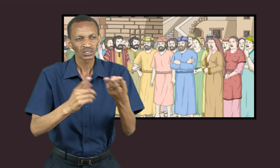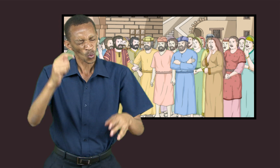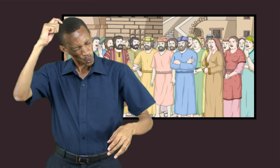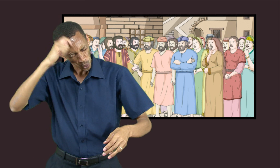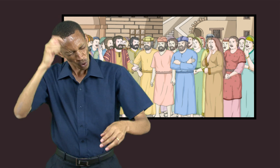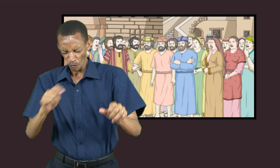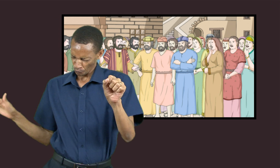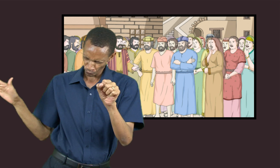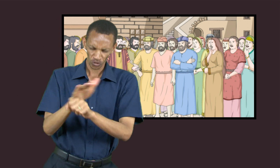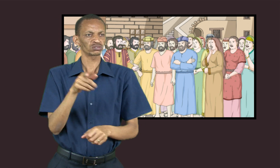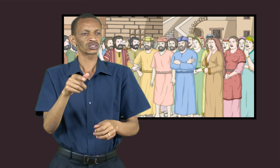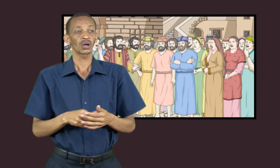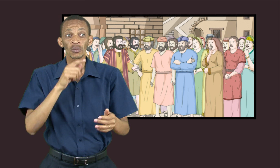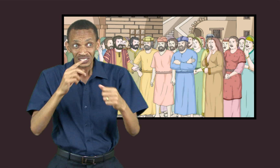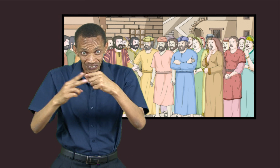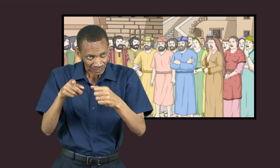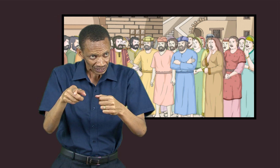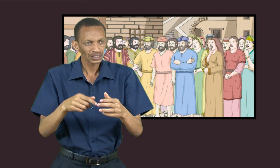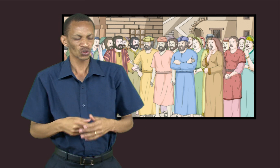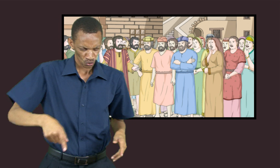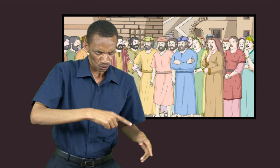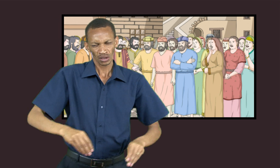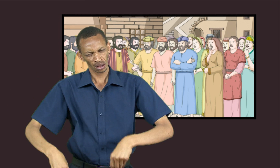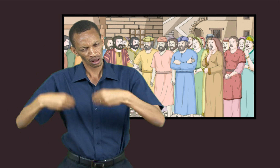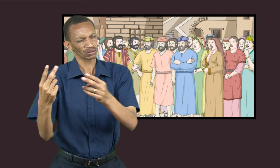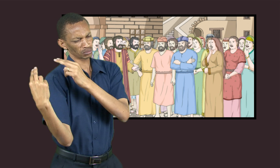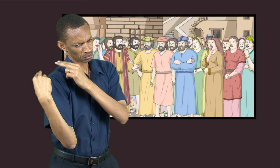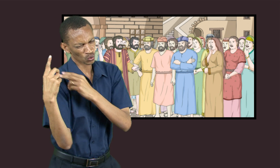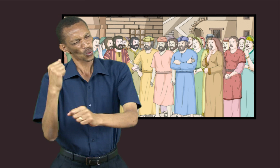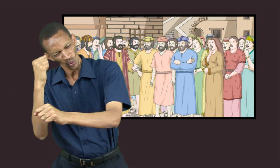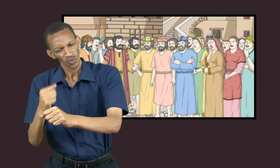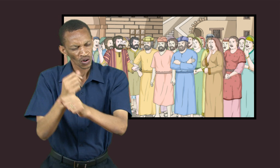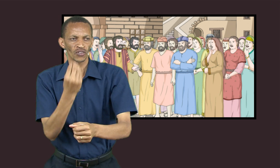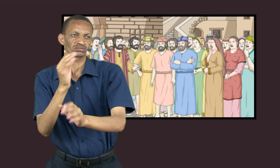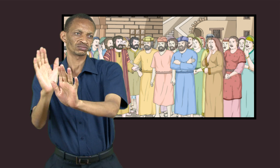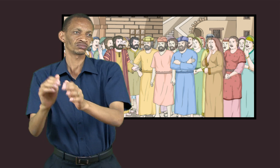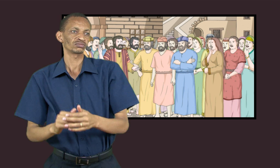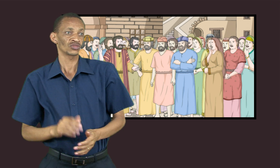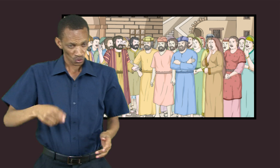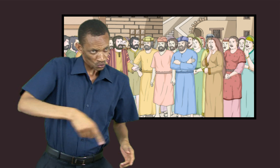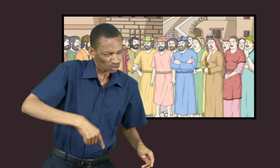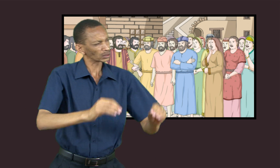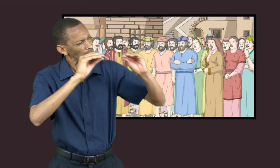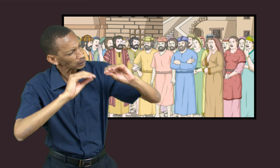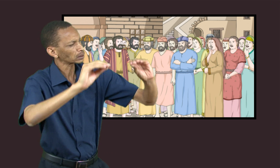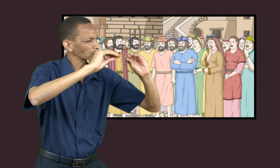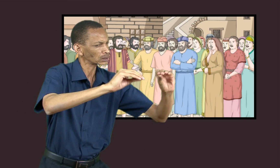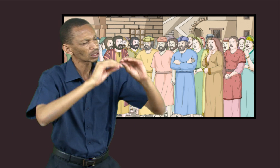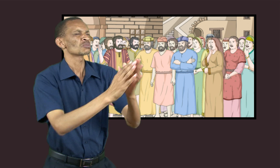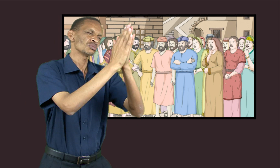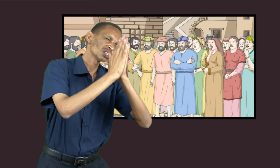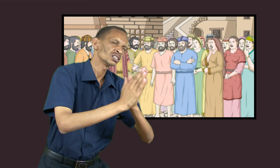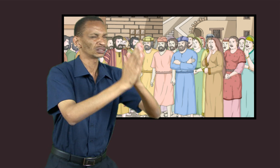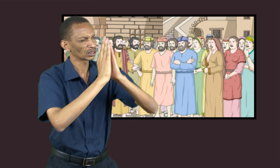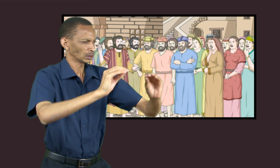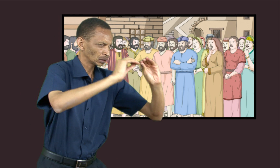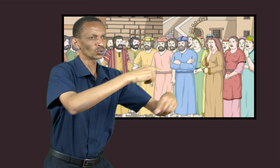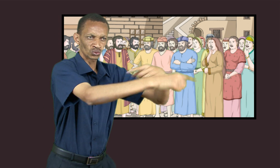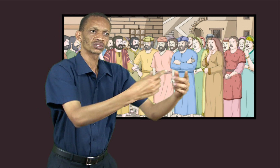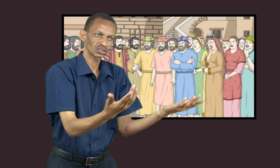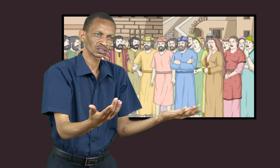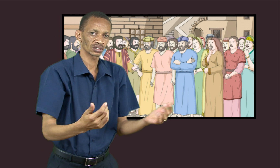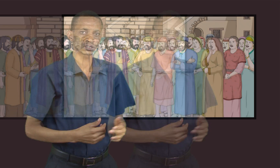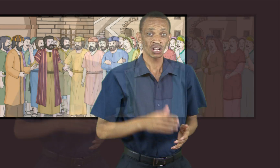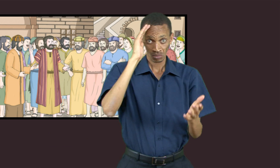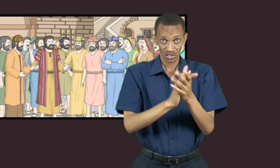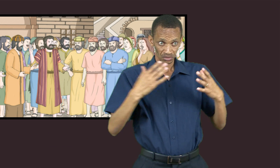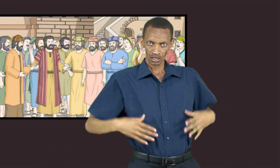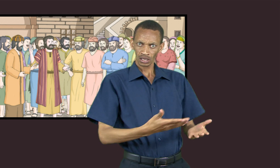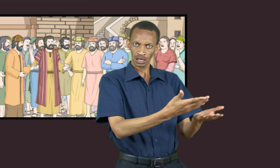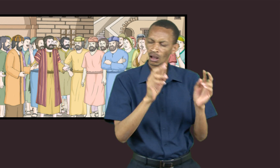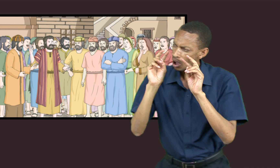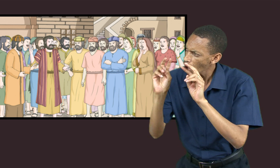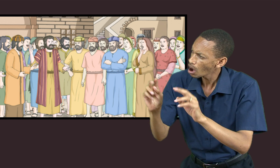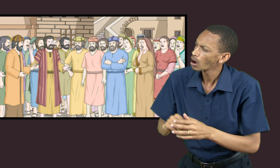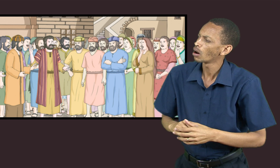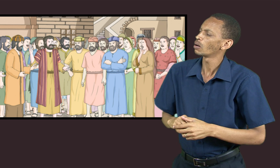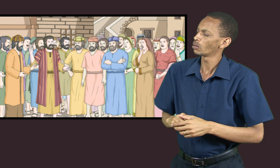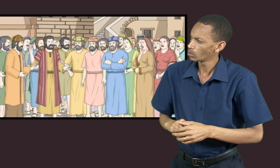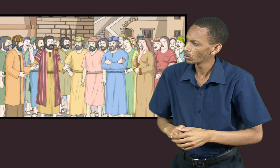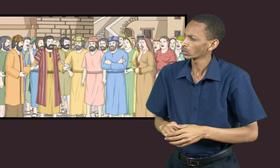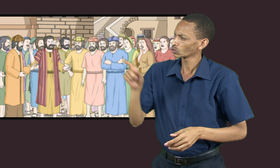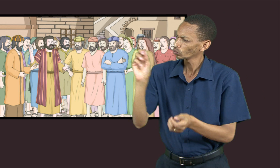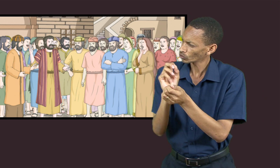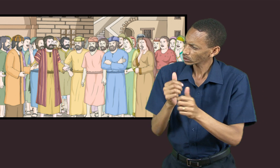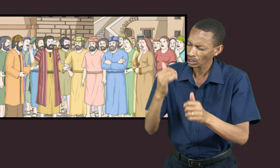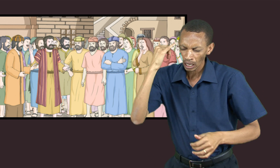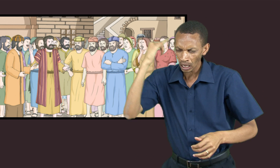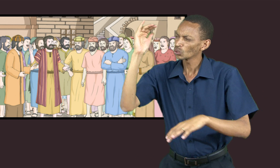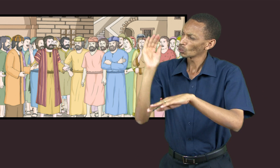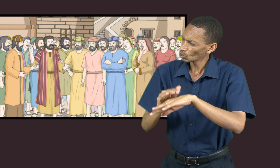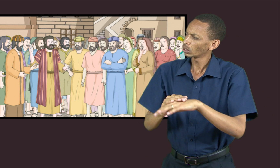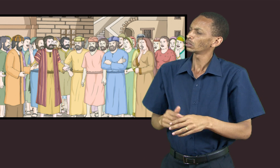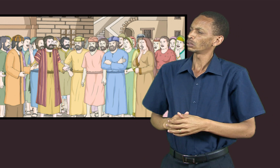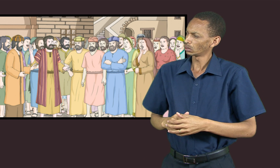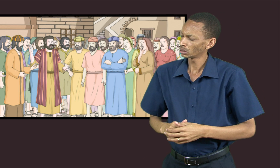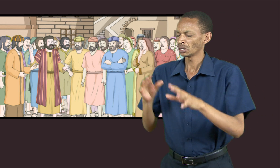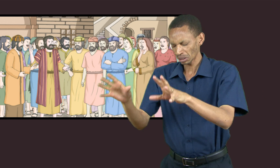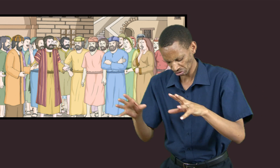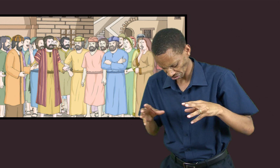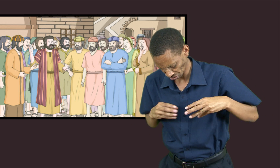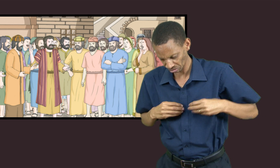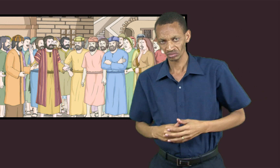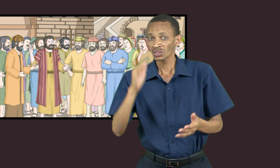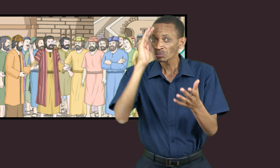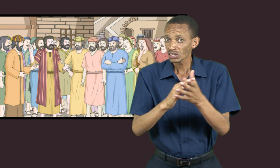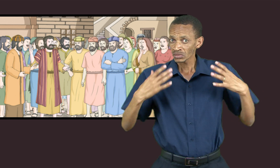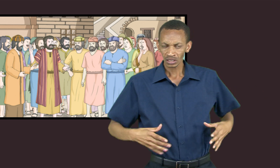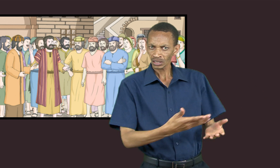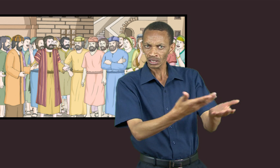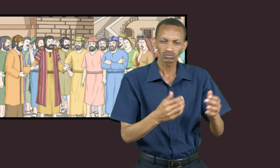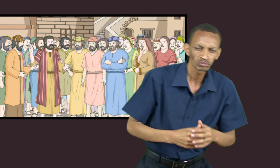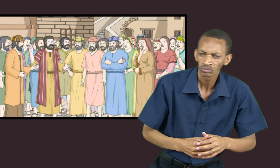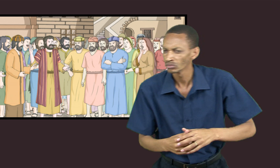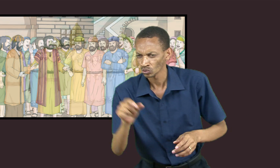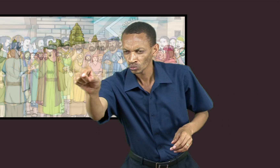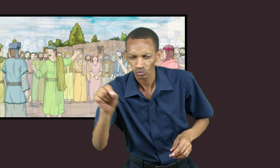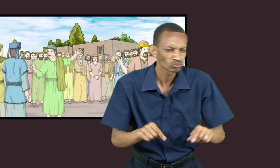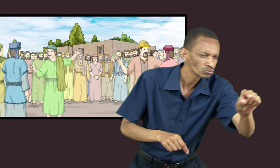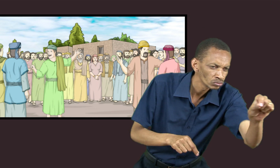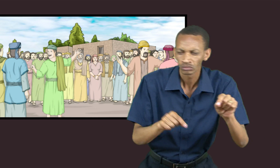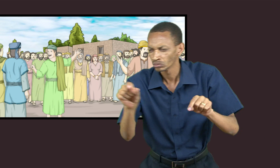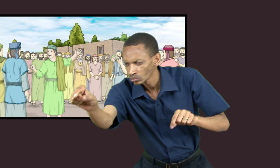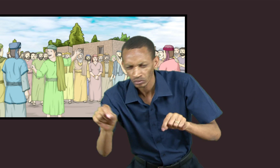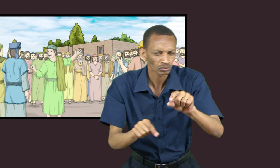We will appoint this responsibility to them and will devote ourselves to prayer and to the ministry of the word.”